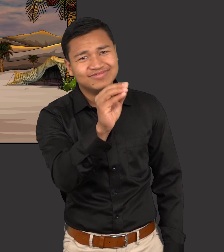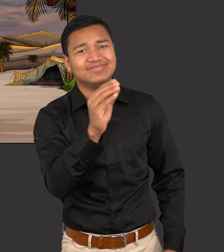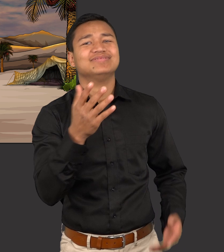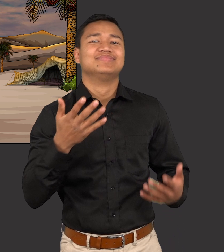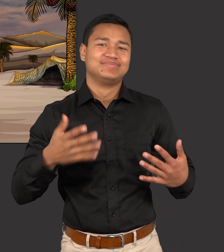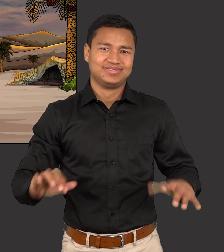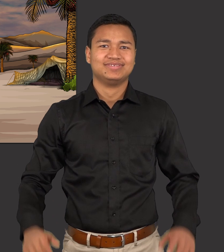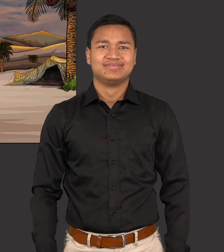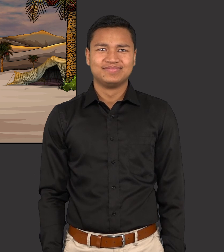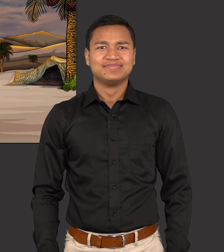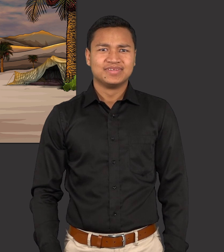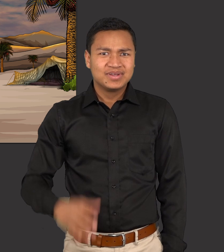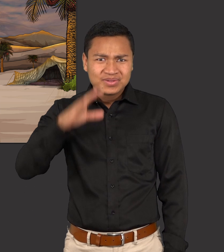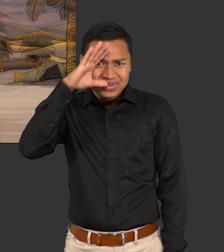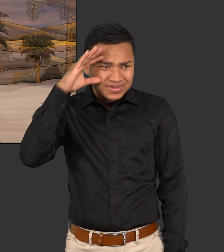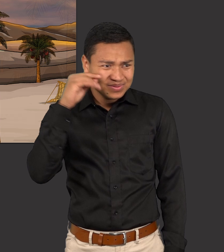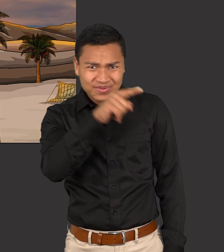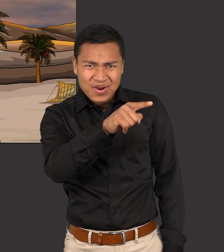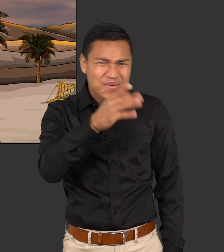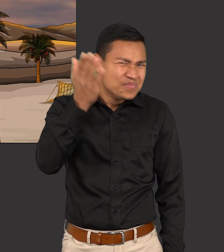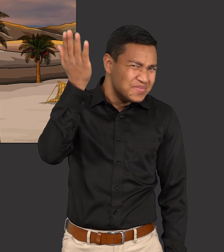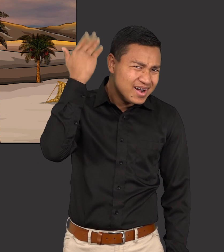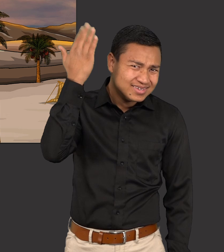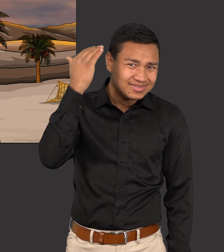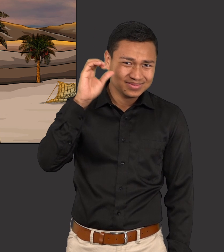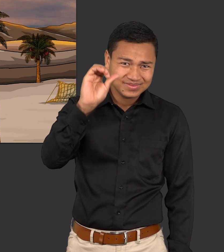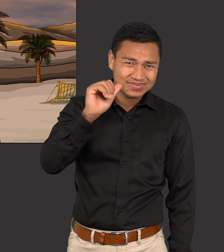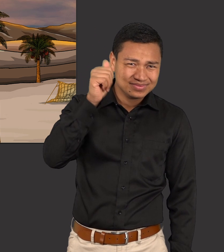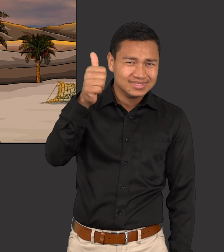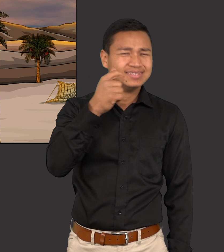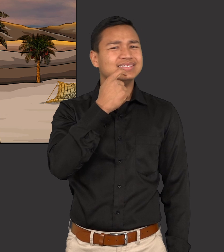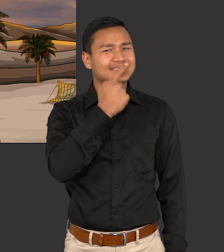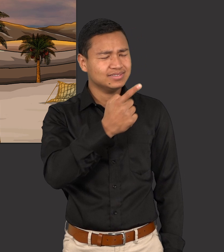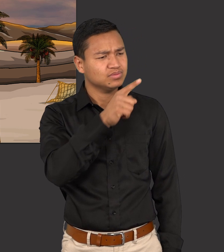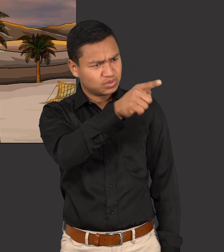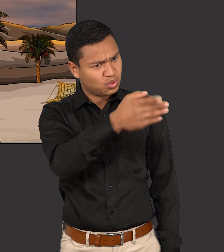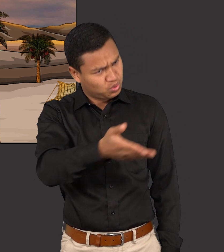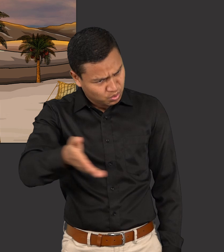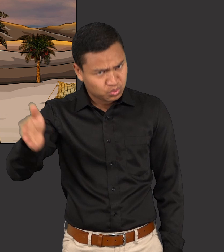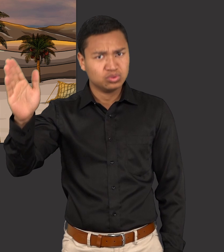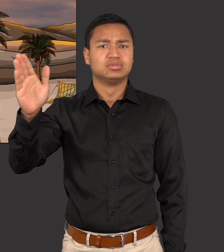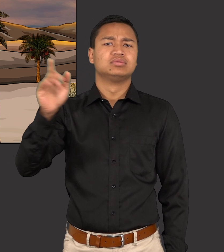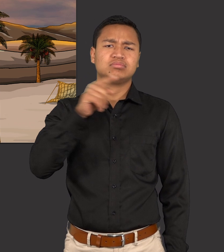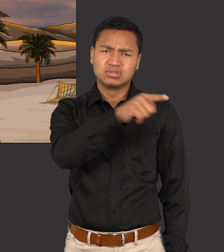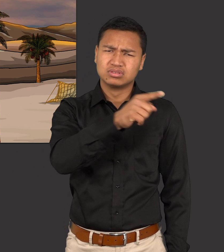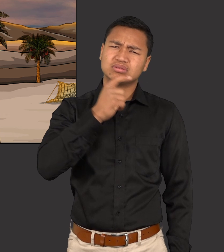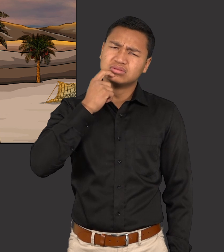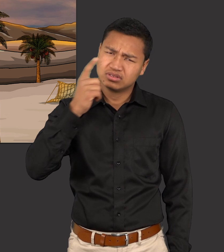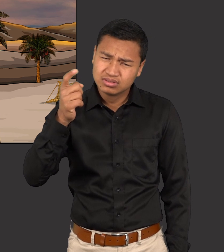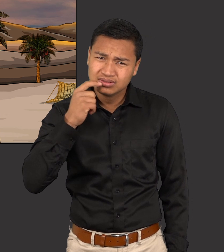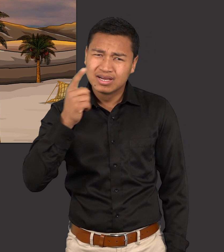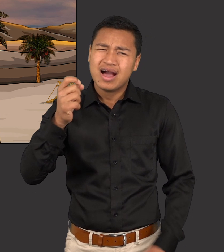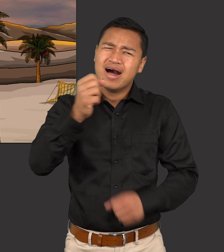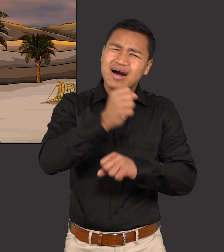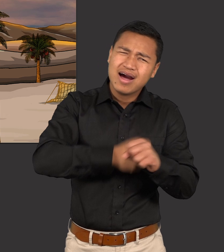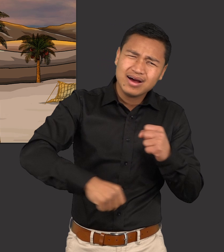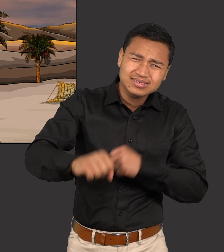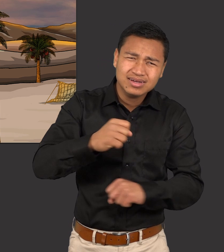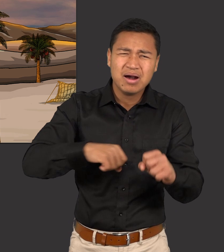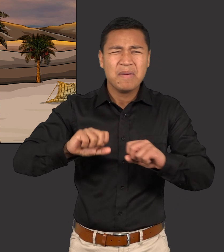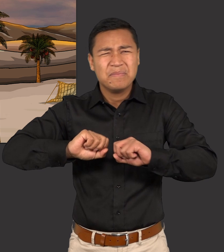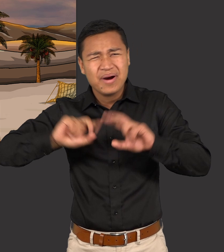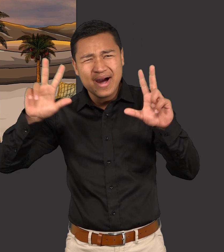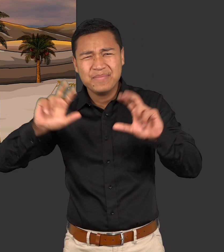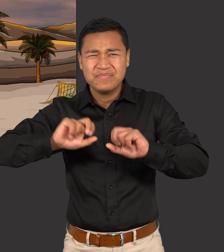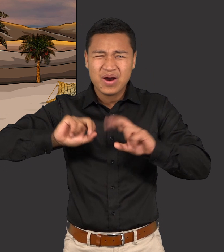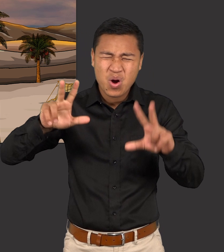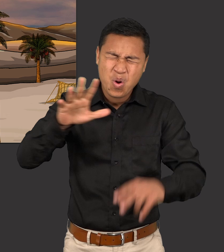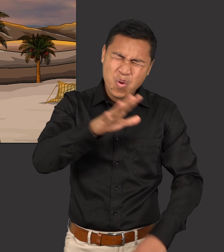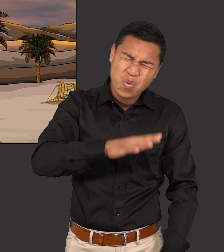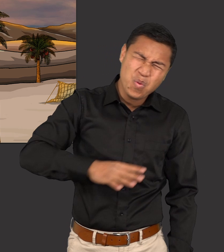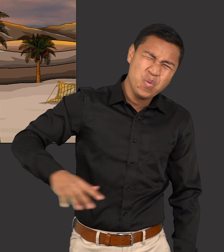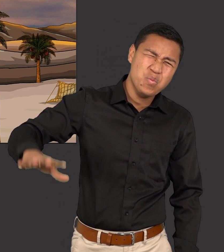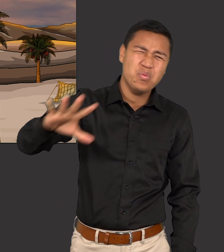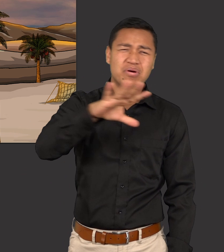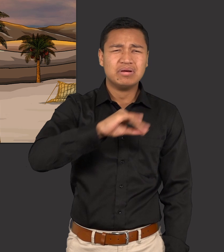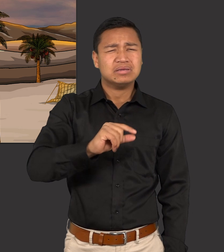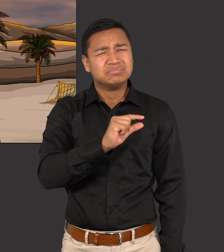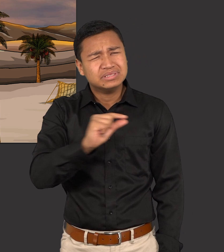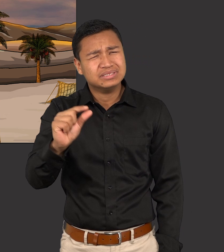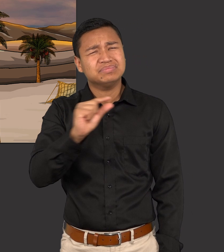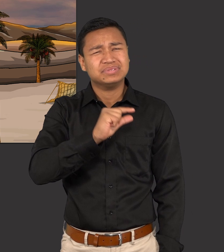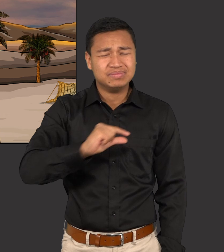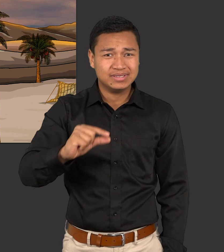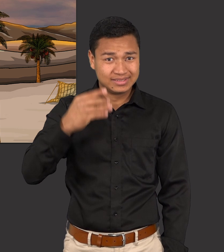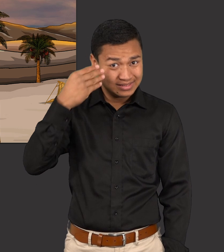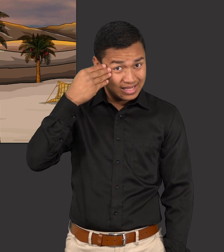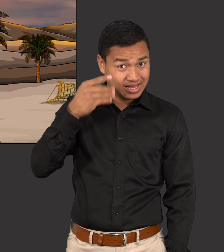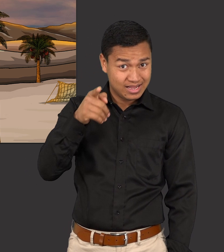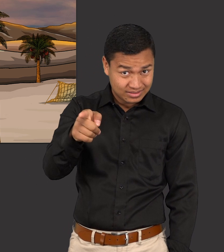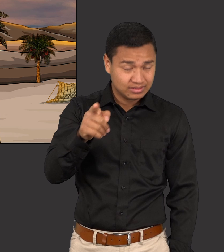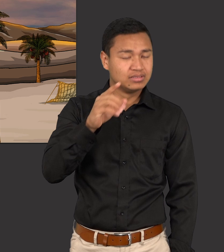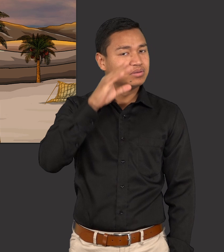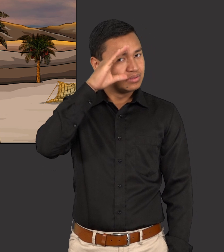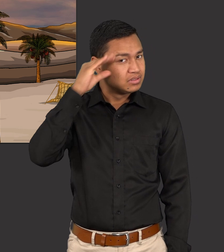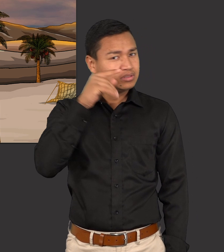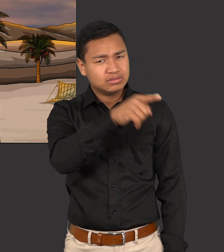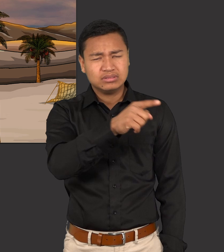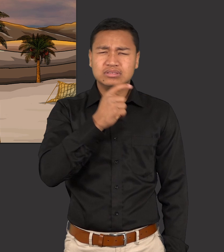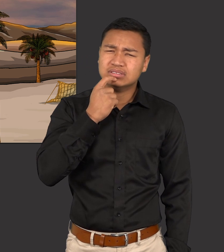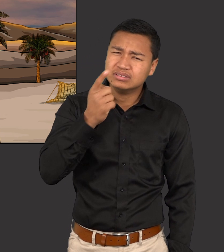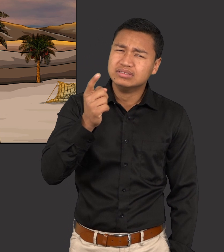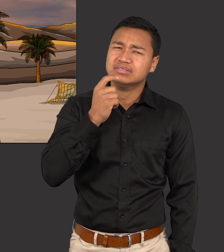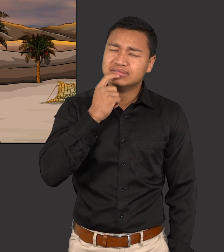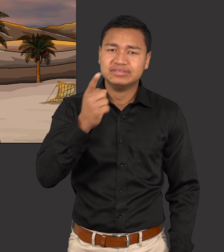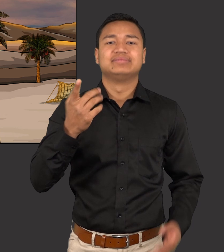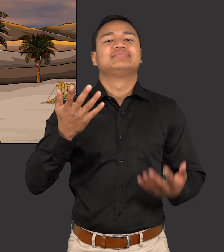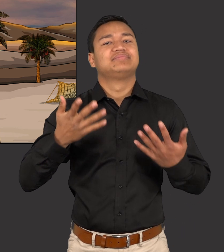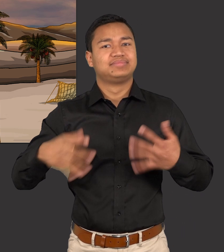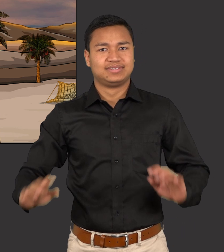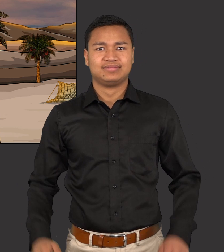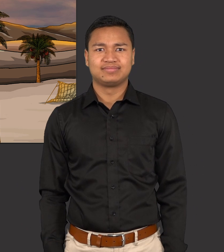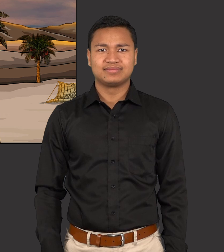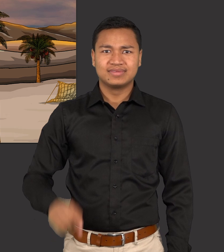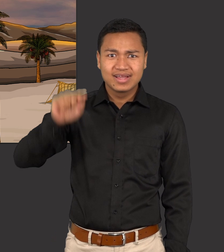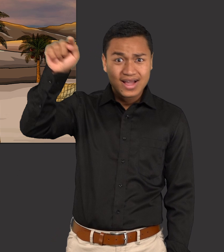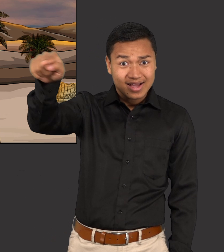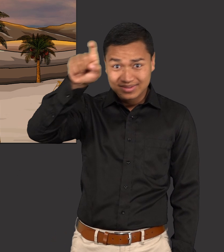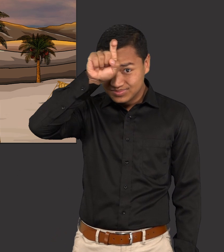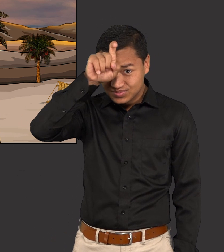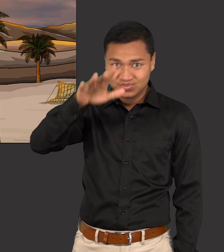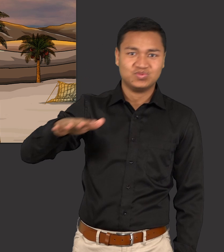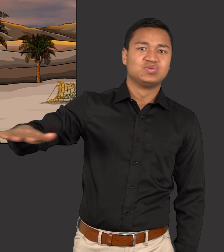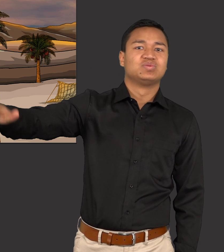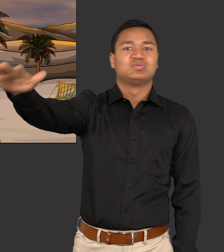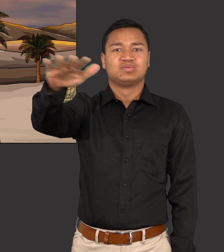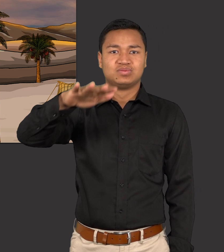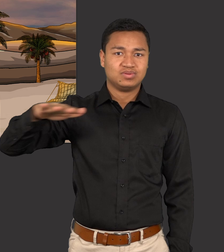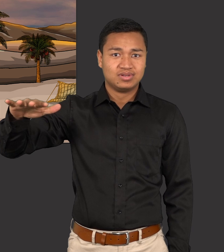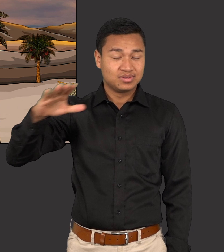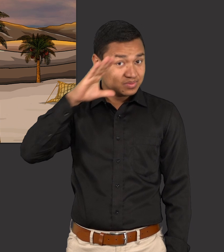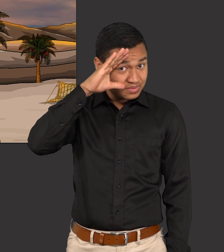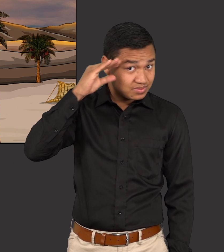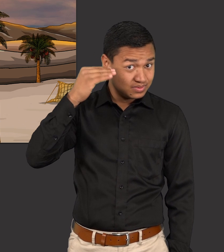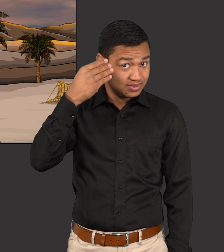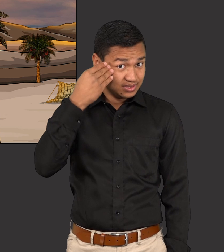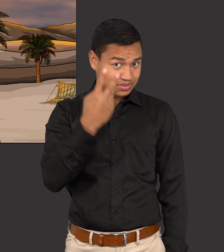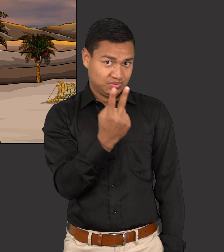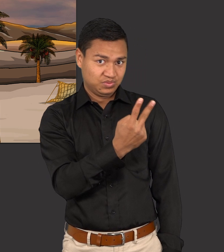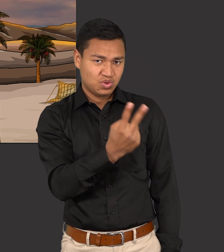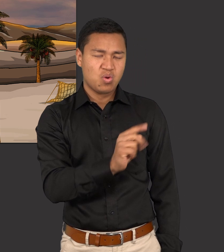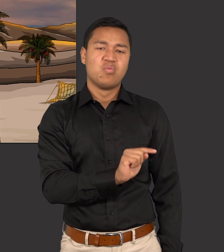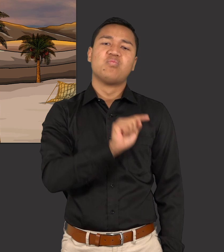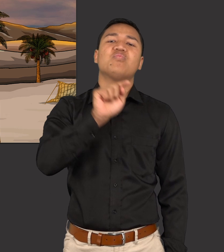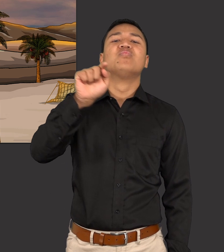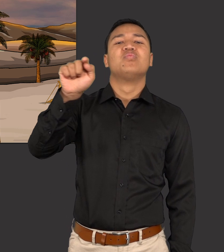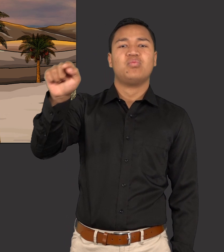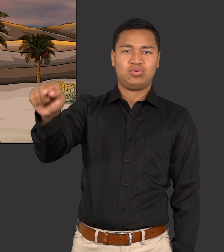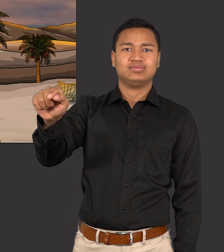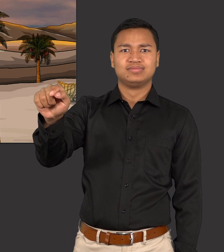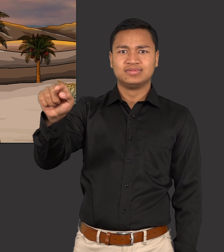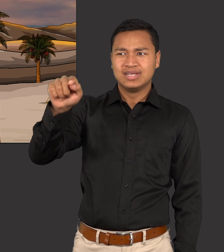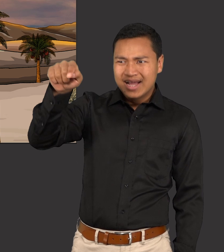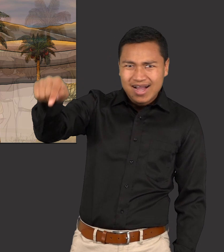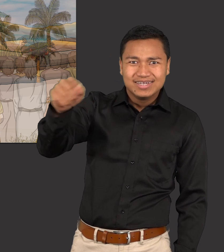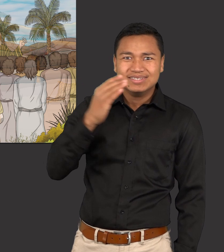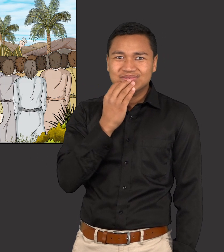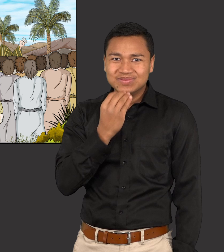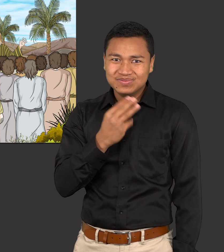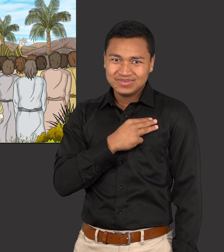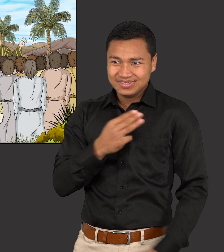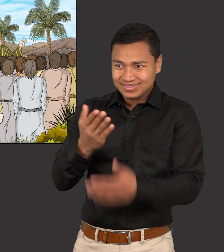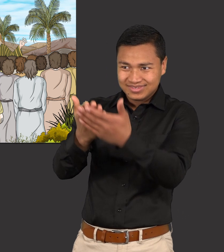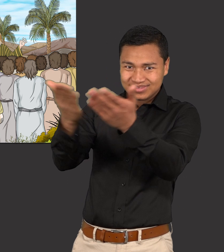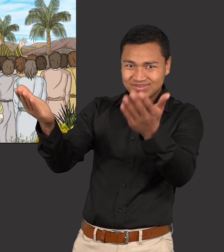And Moses told Aaron everything the LORD had sent him to say, and all the signs He had commanded him to perform.